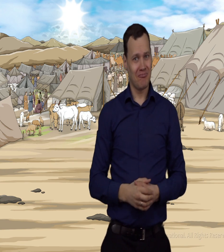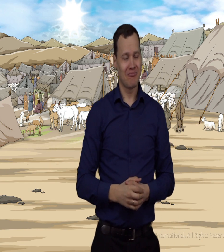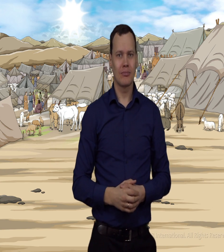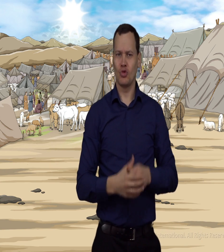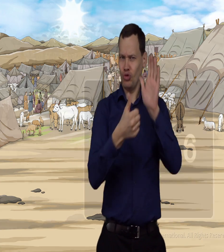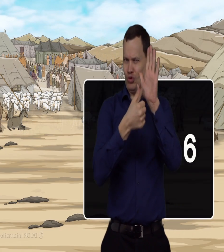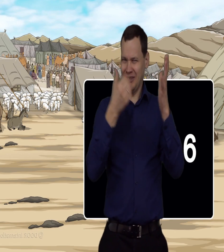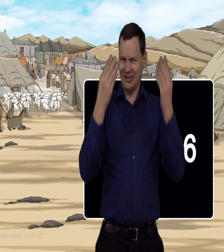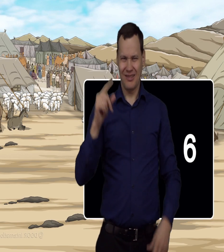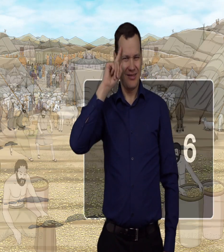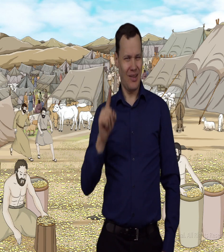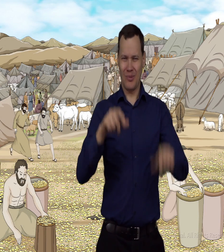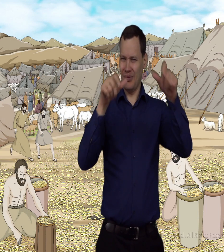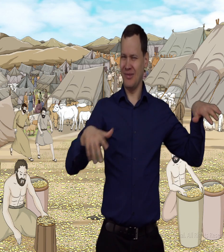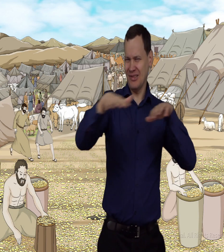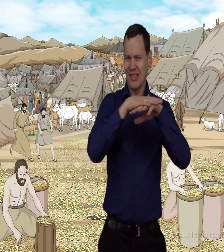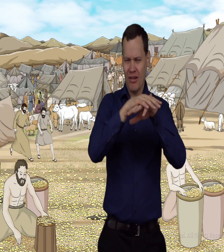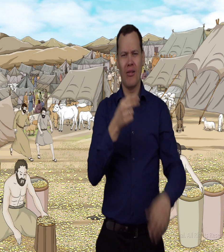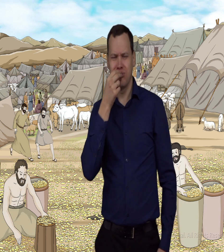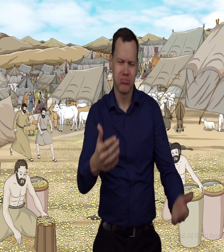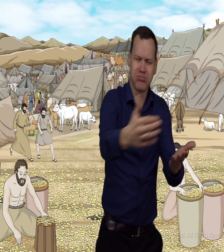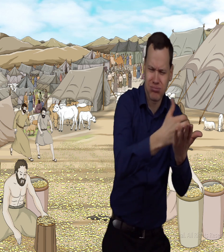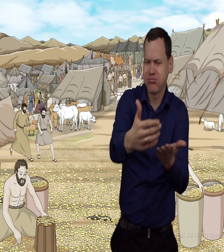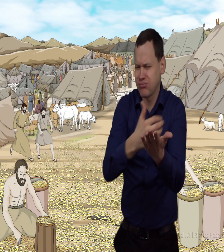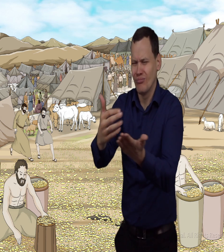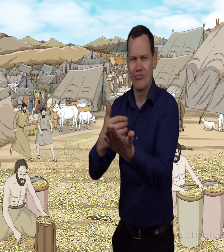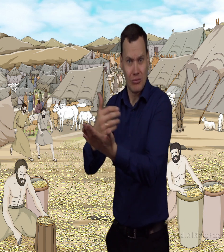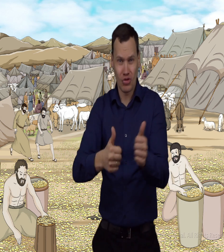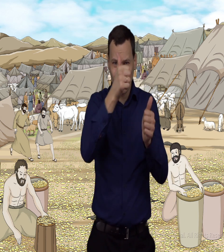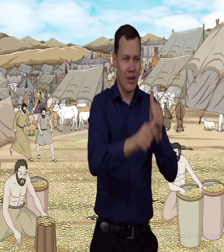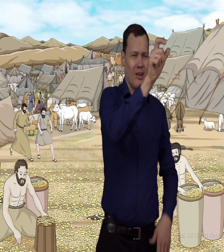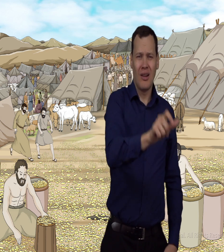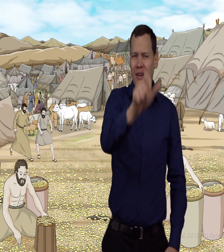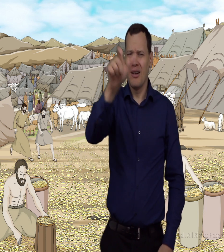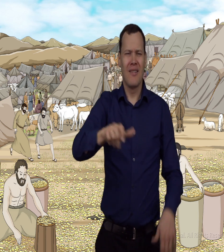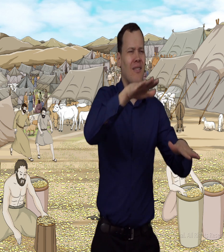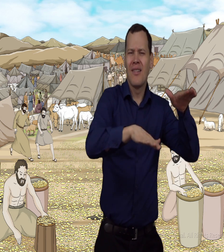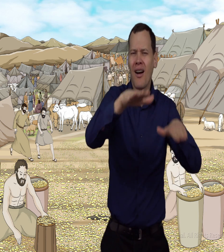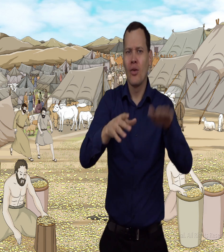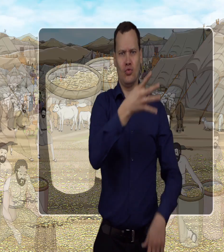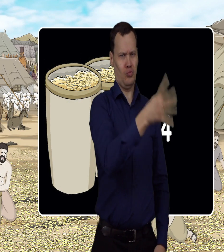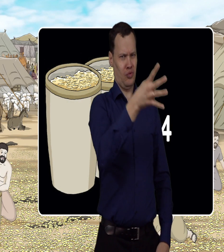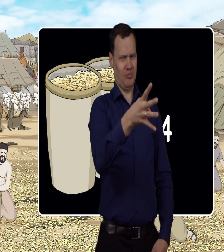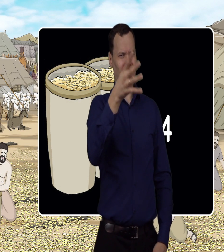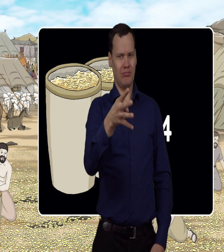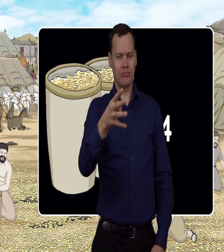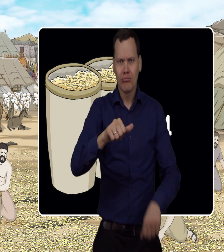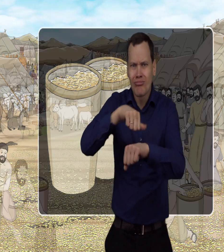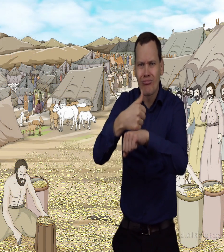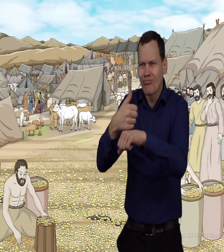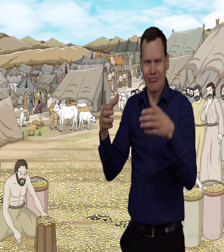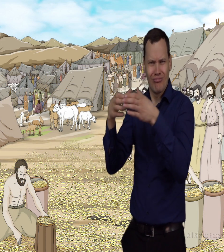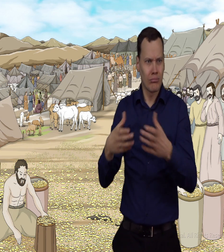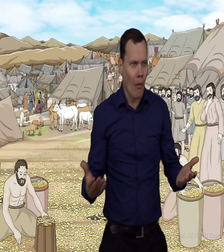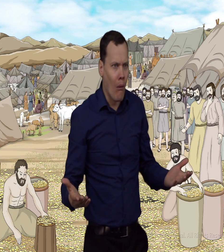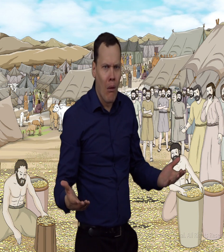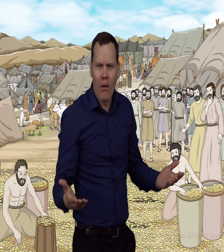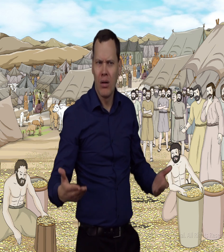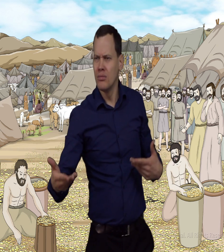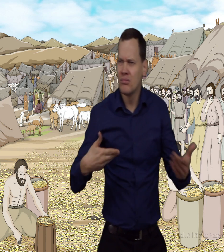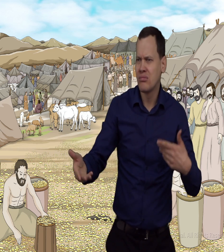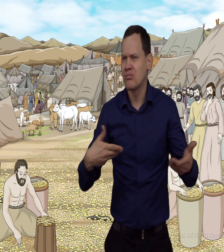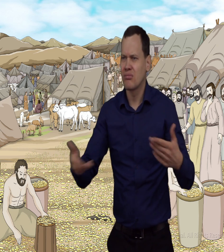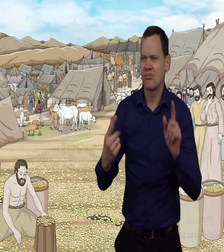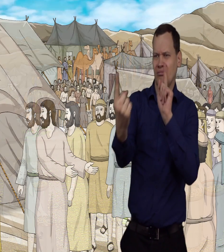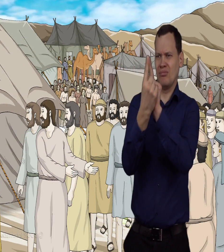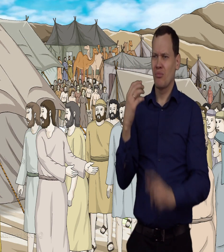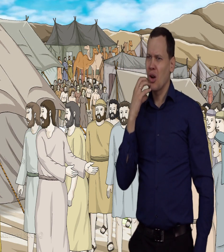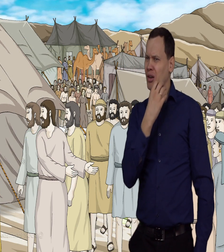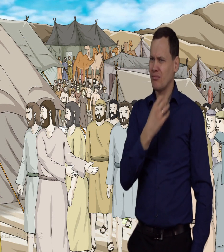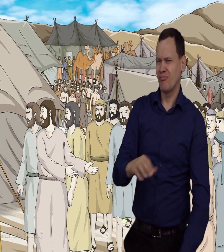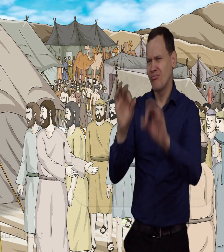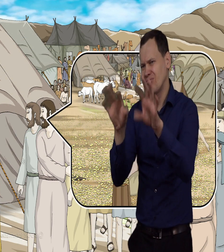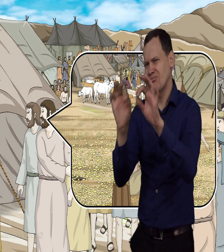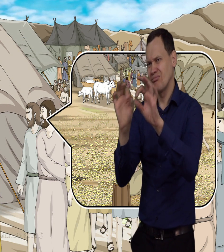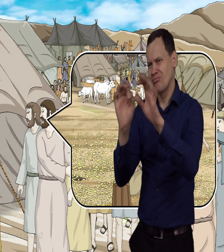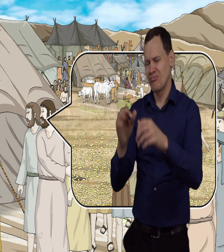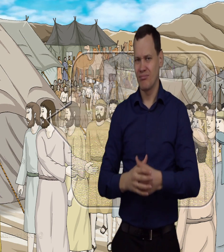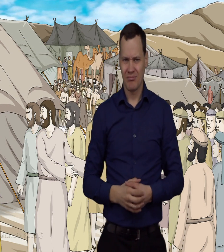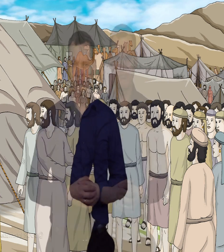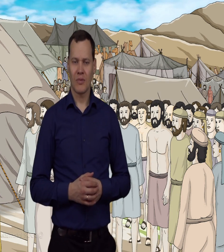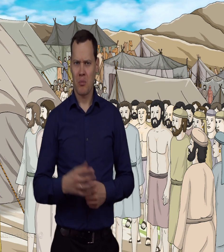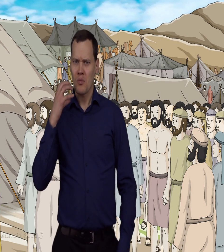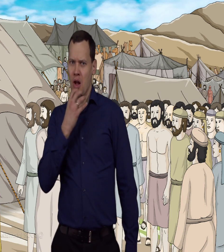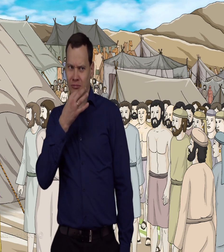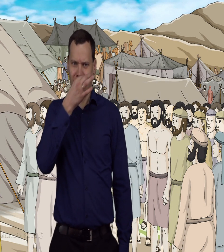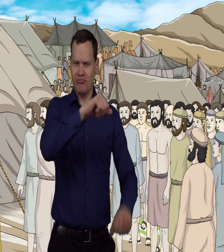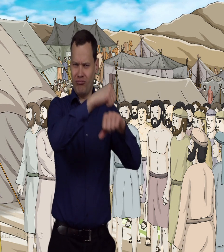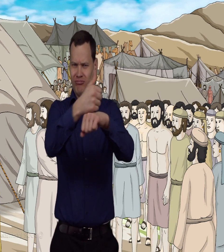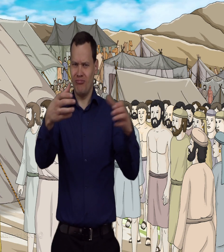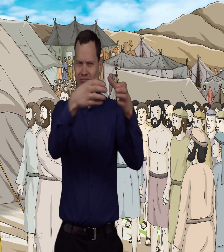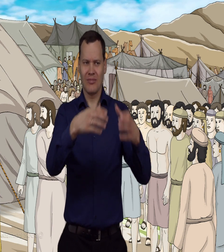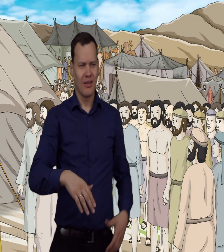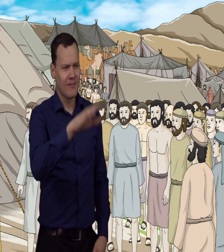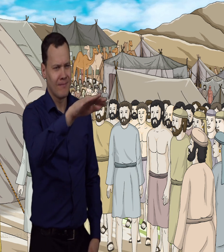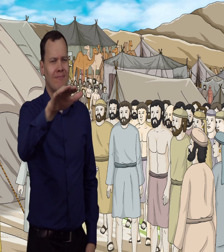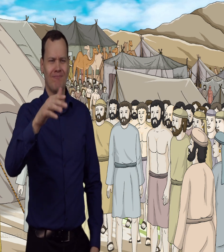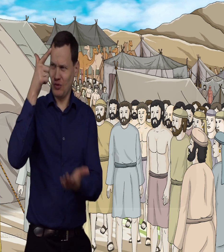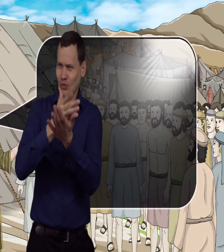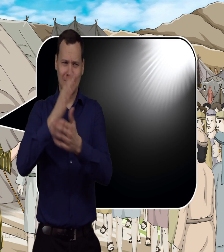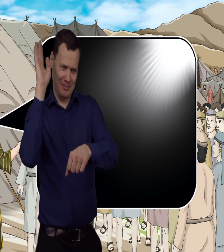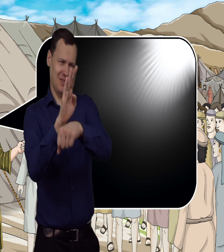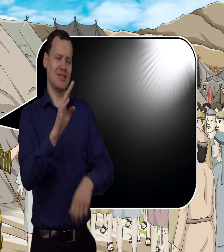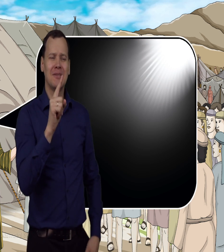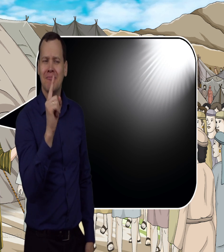On the sixth day, they gathered twice as much food—two omers per person —and all the leaders of the congregation came and reported this to Moses.